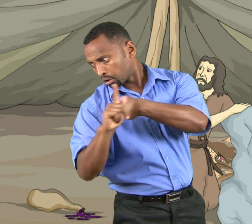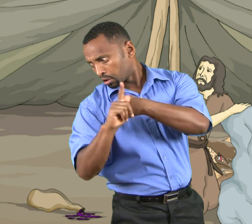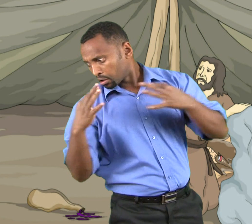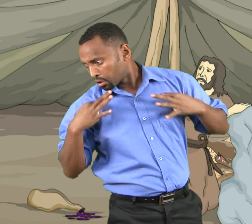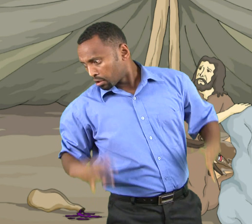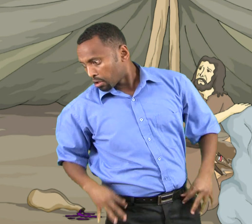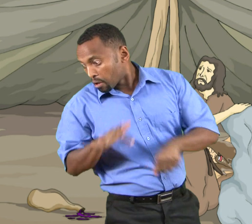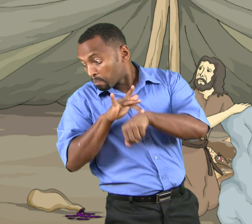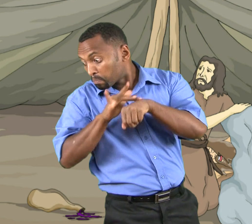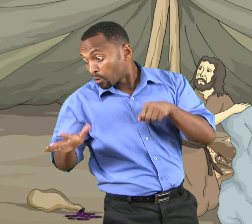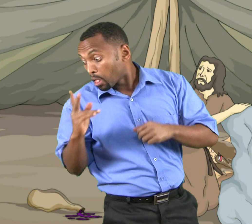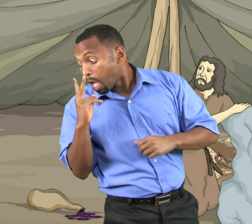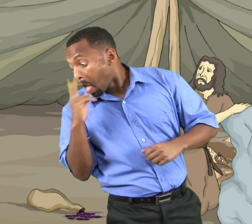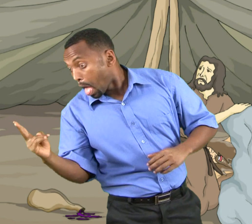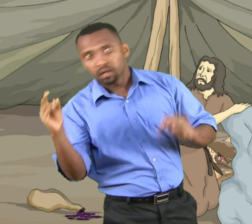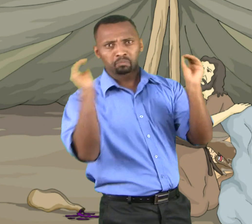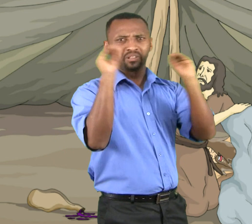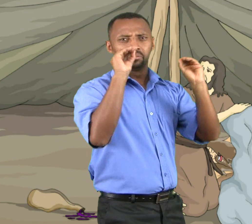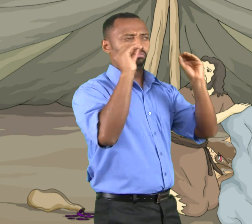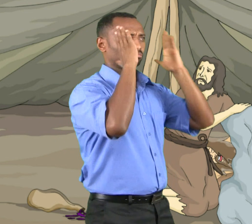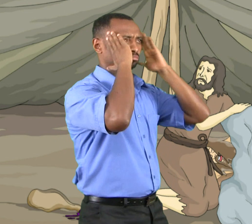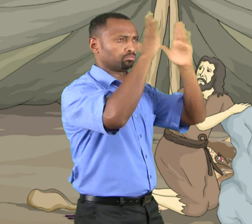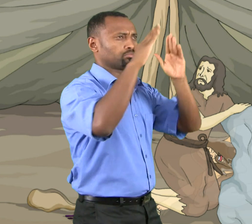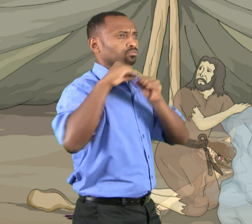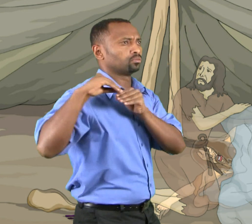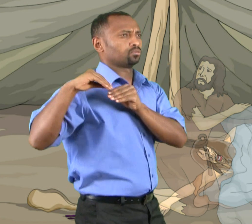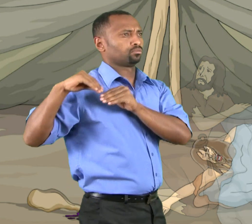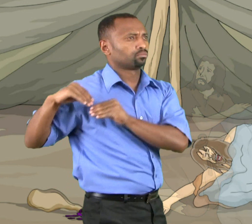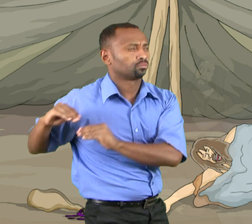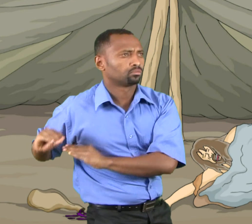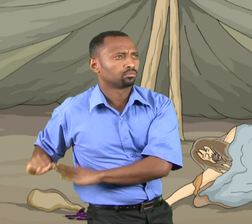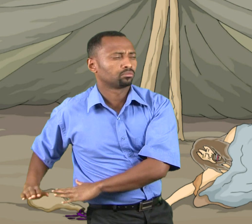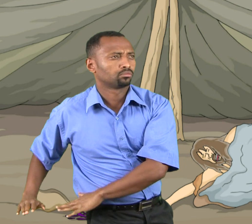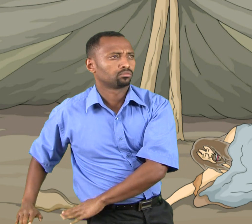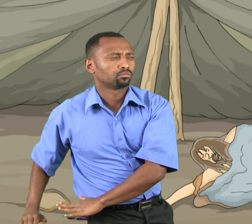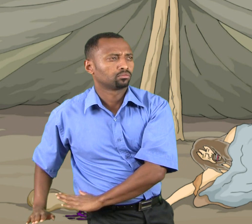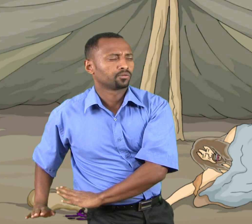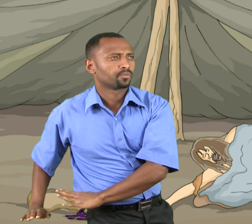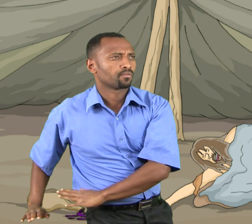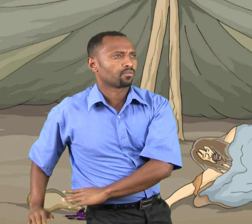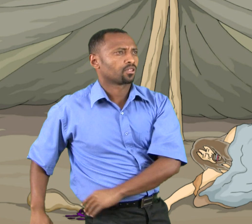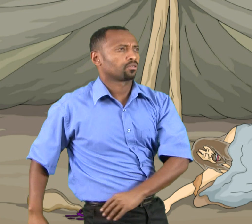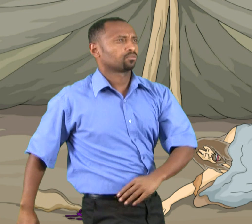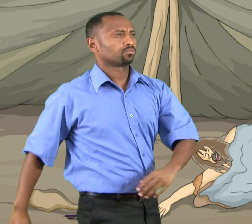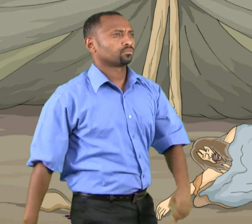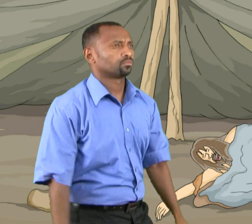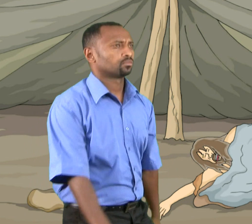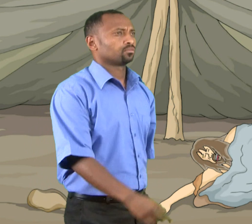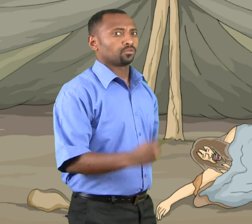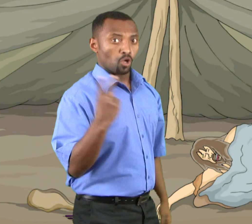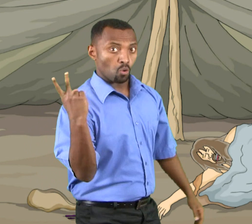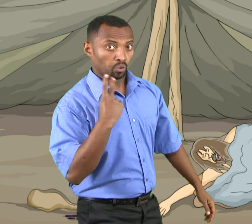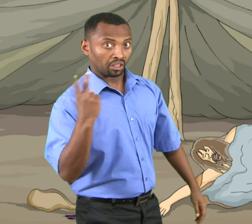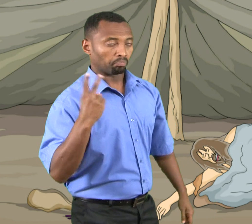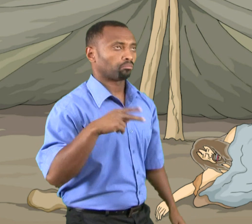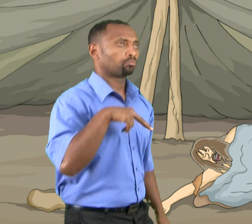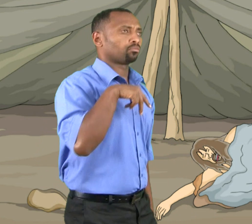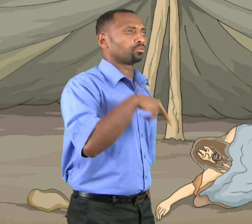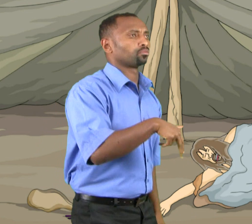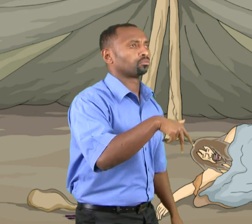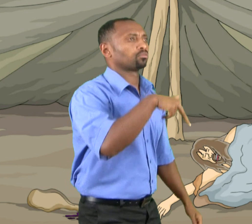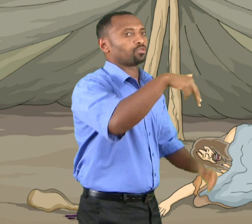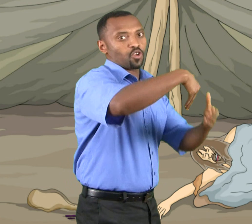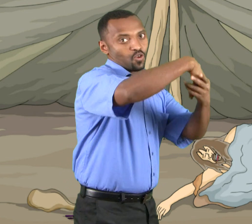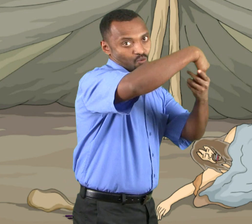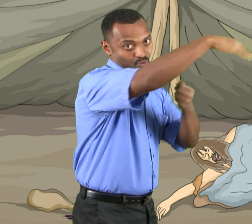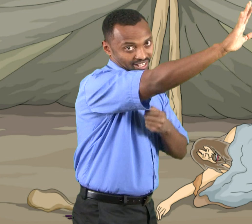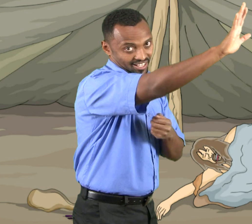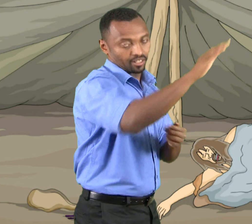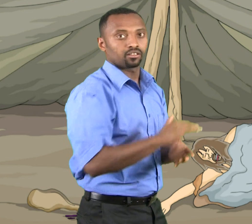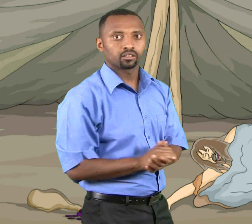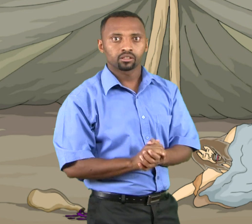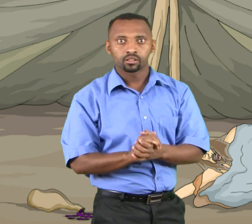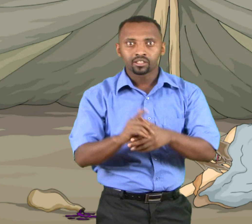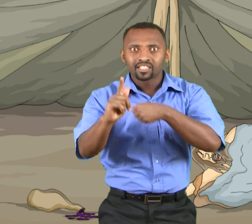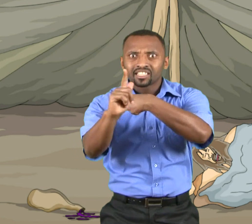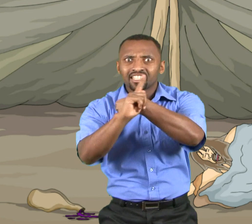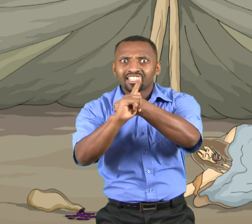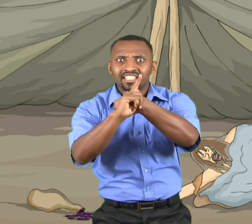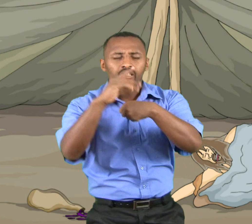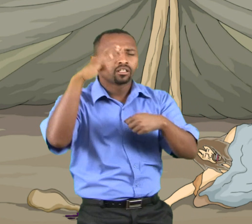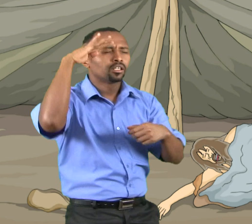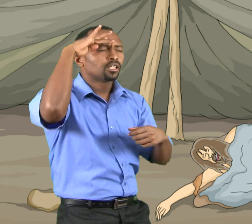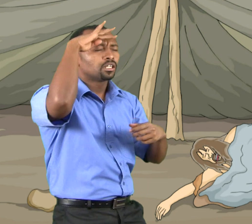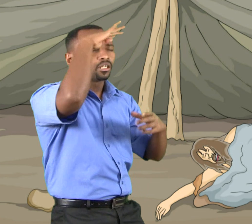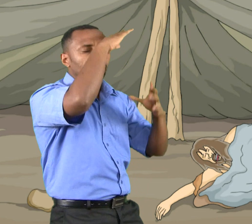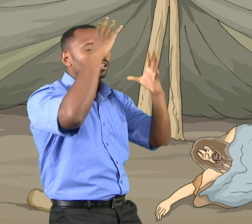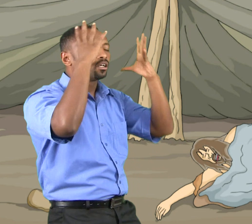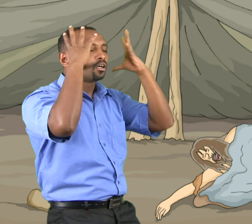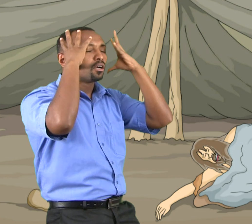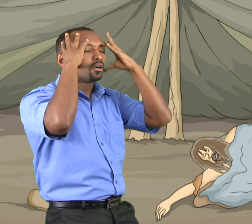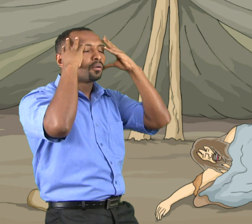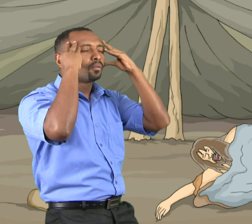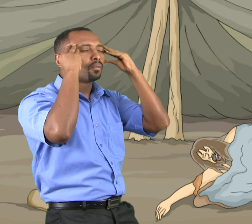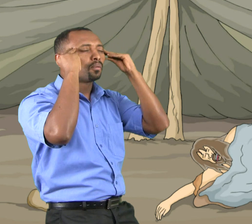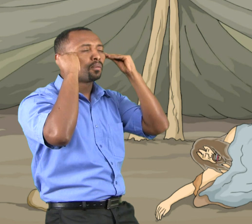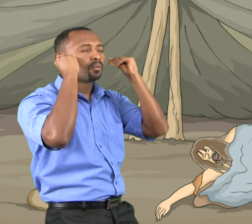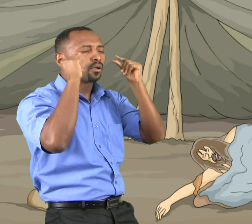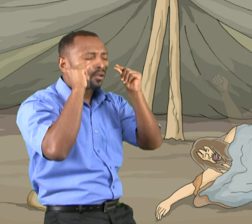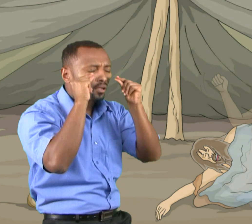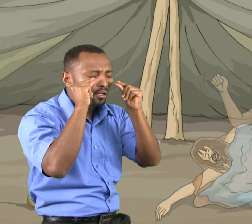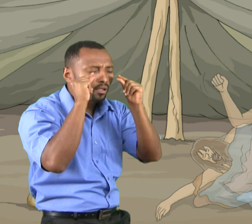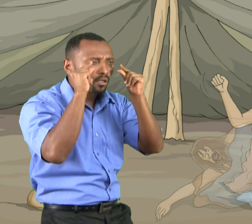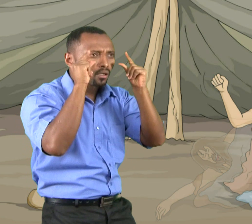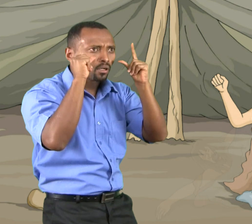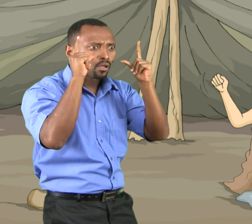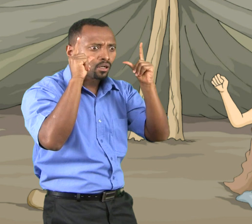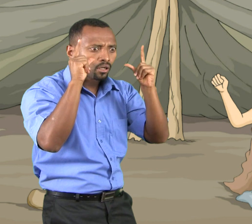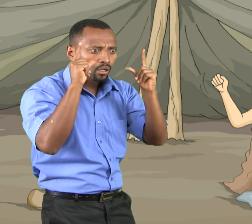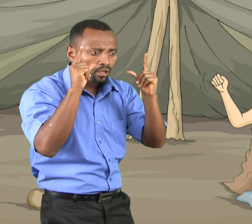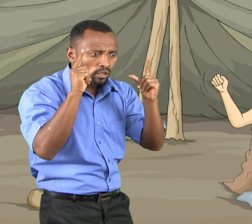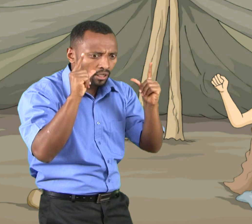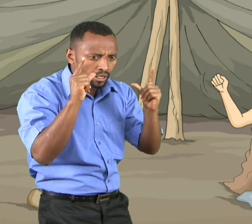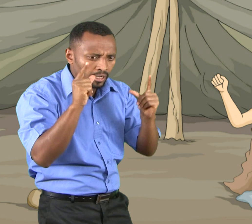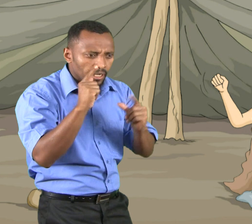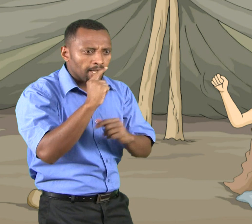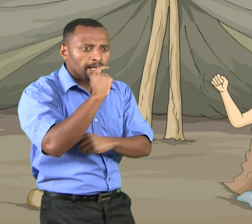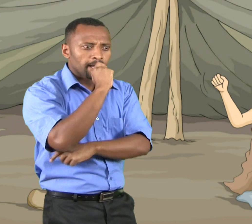Their faces were turned away so that they did not see their father’s nakedness.